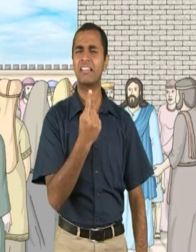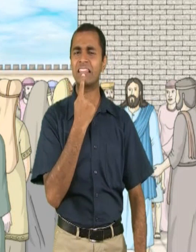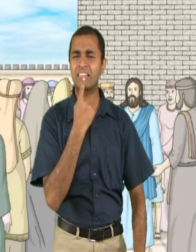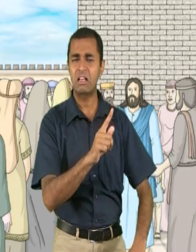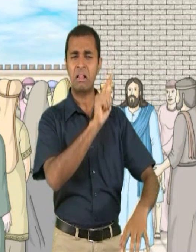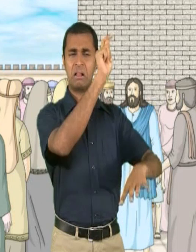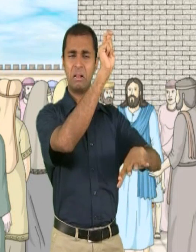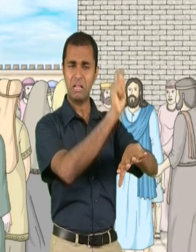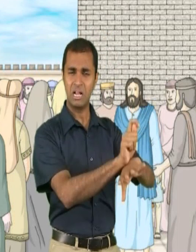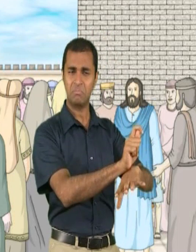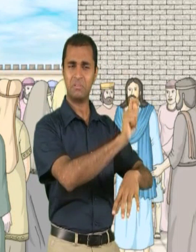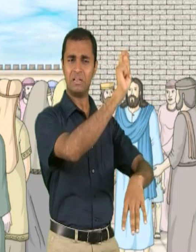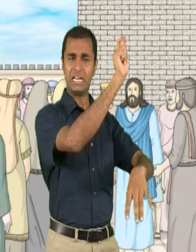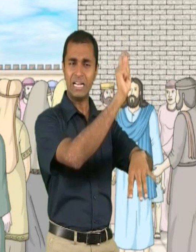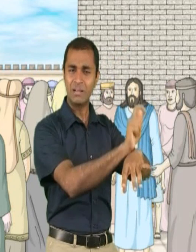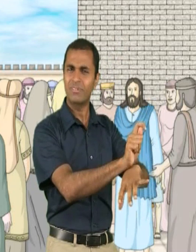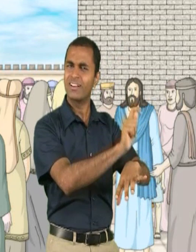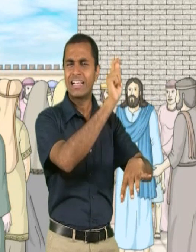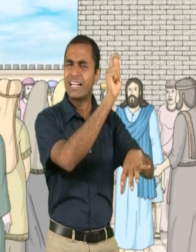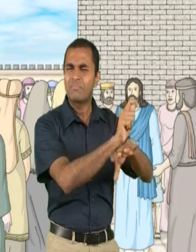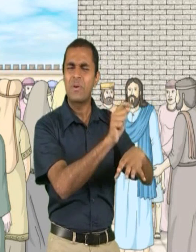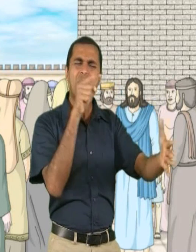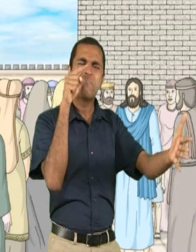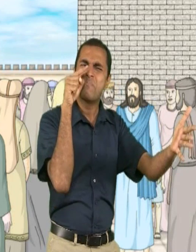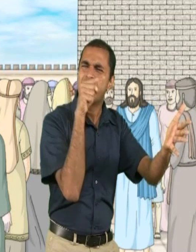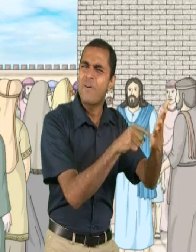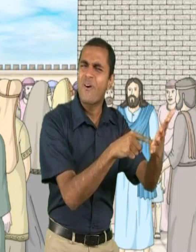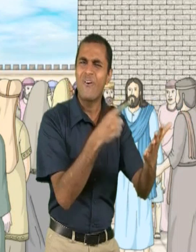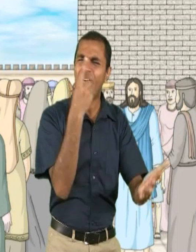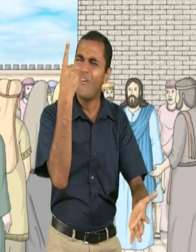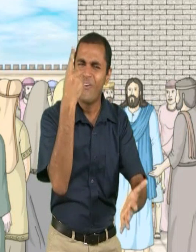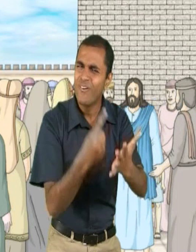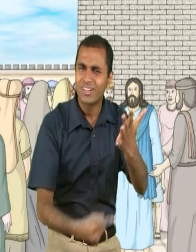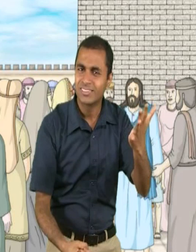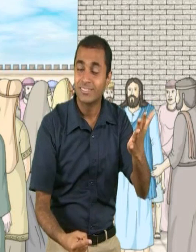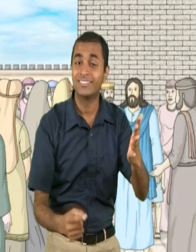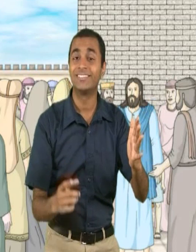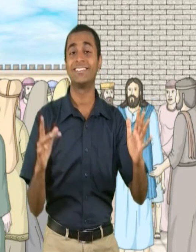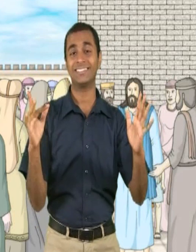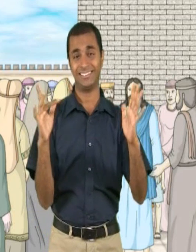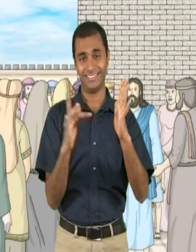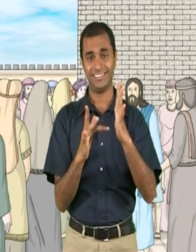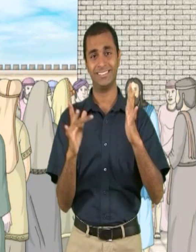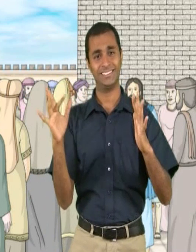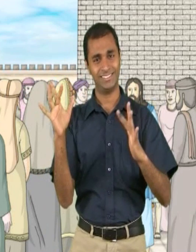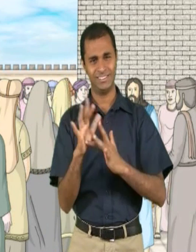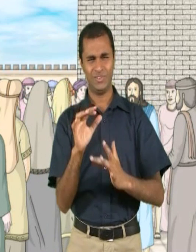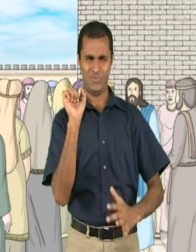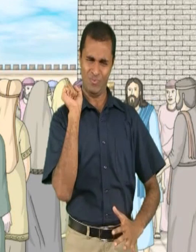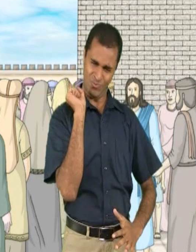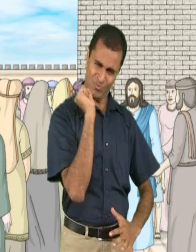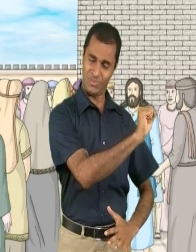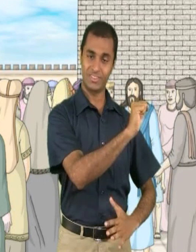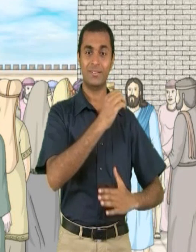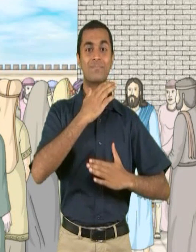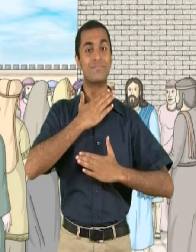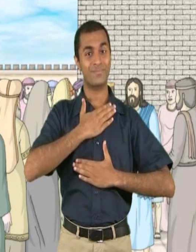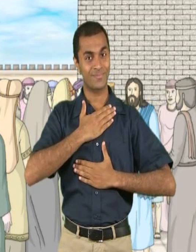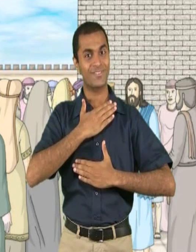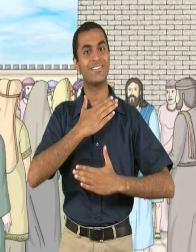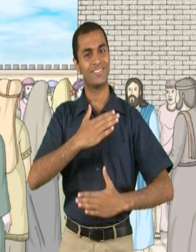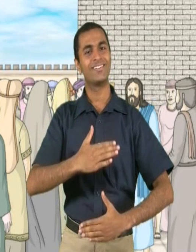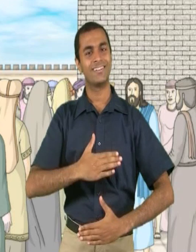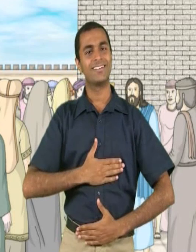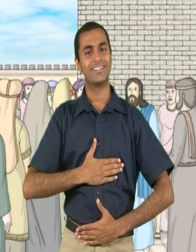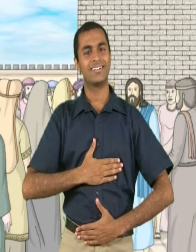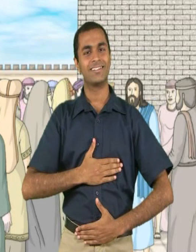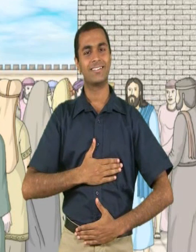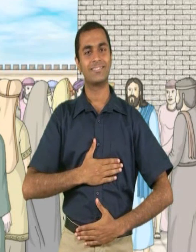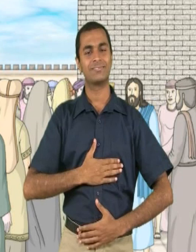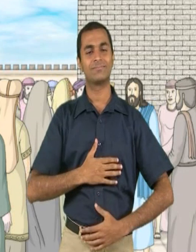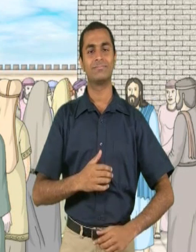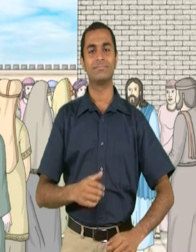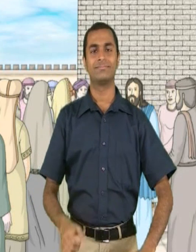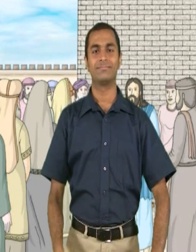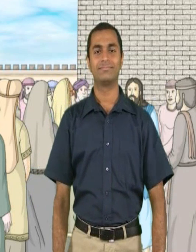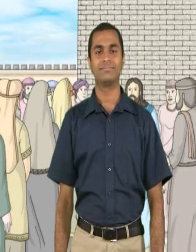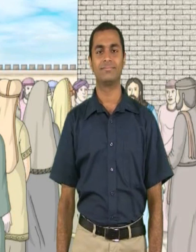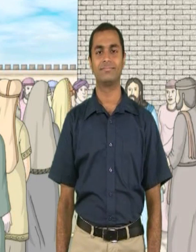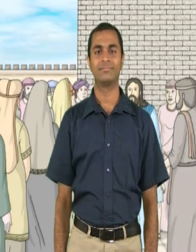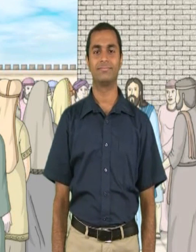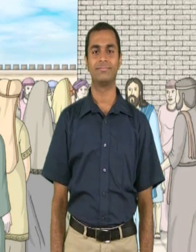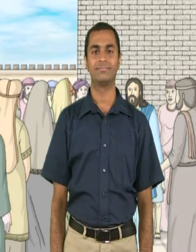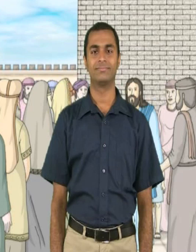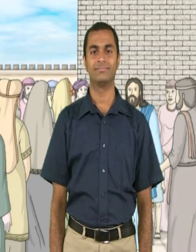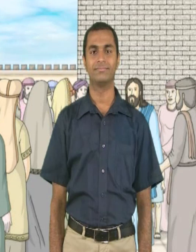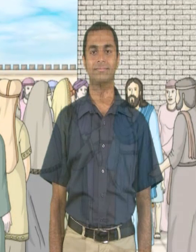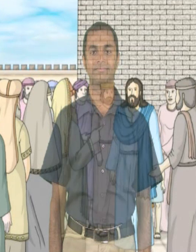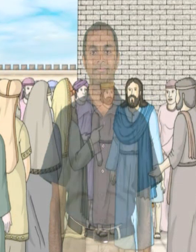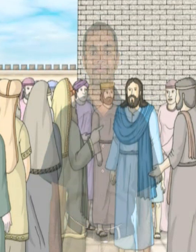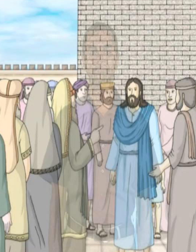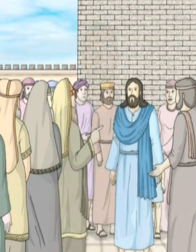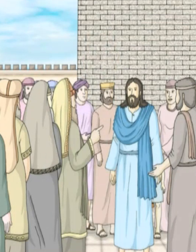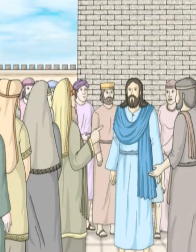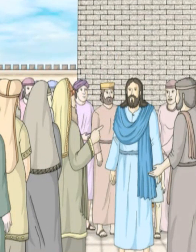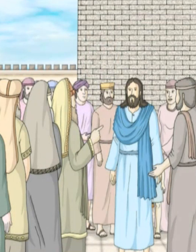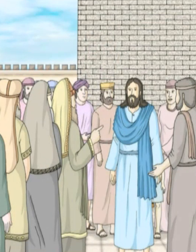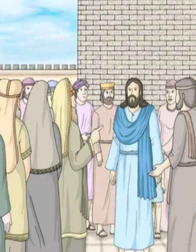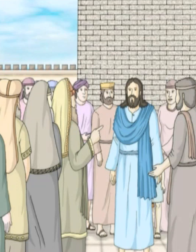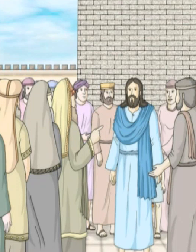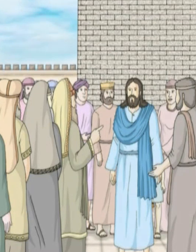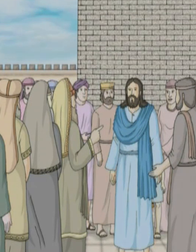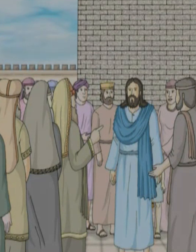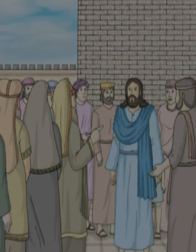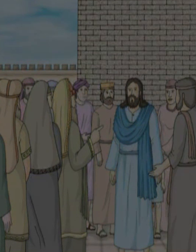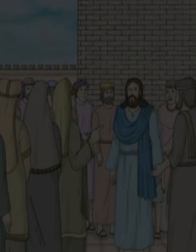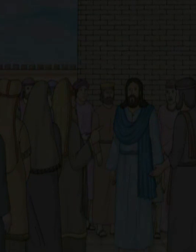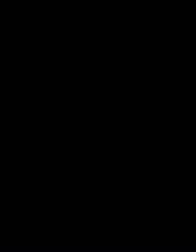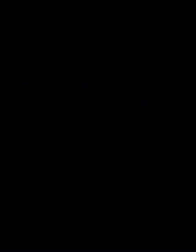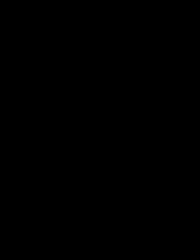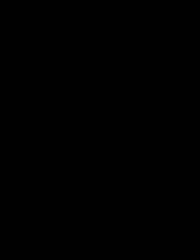But Jesus was speaking about the temple of His body.